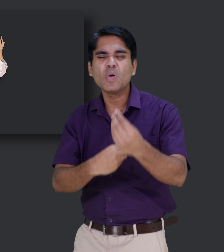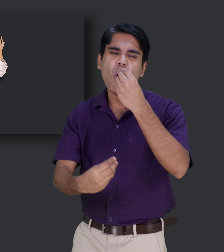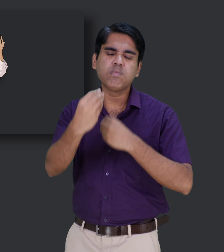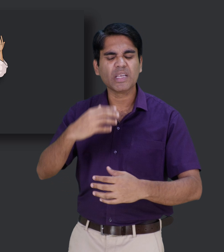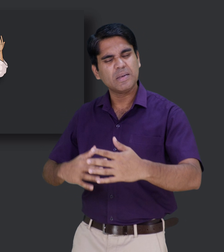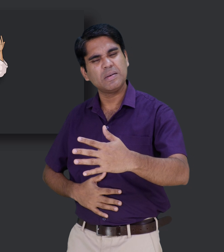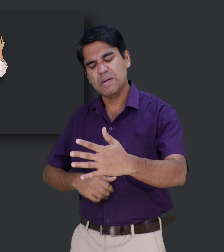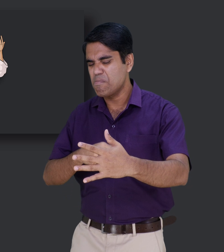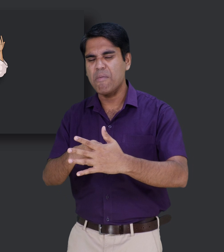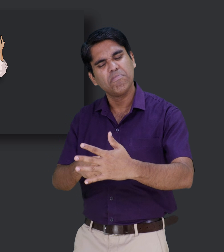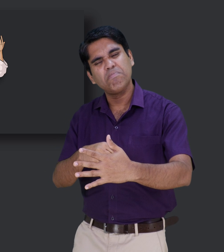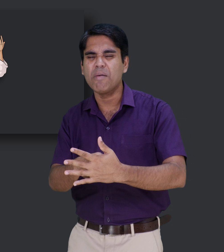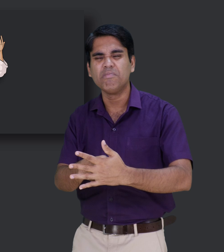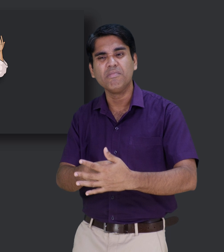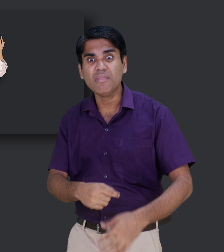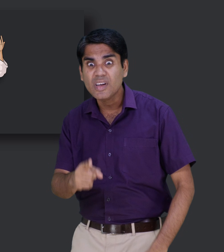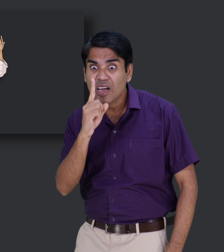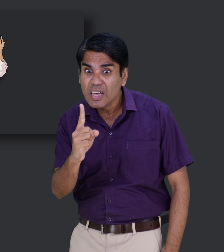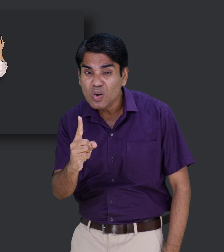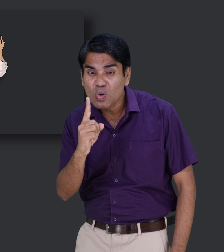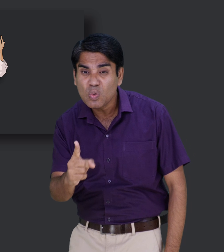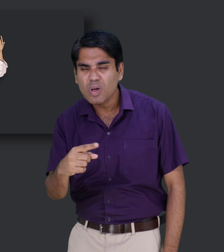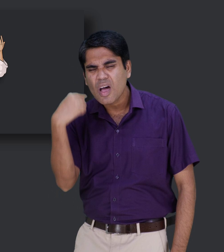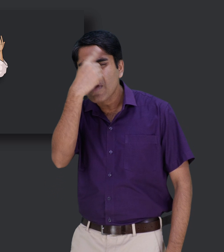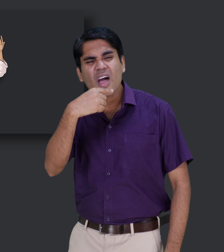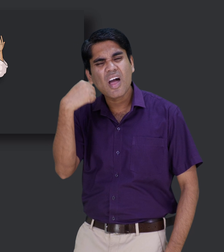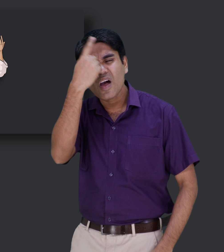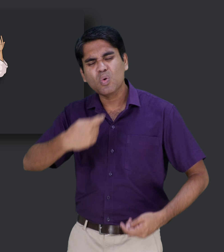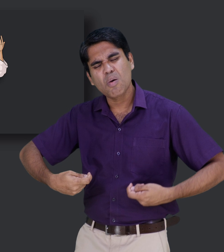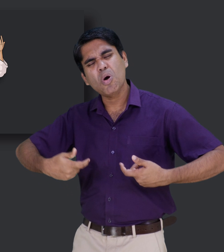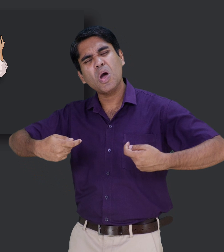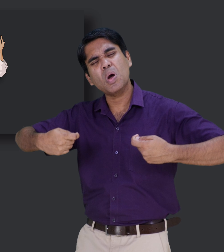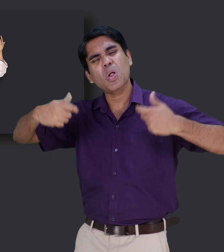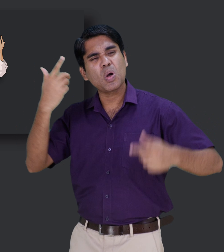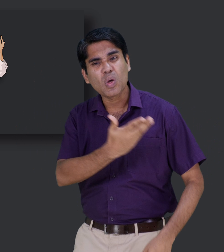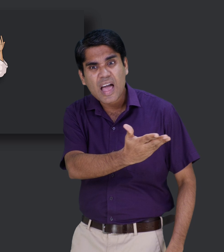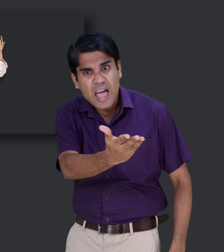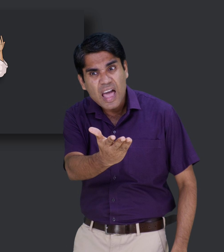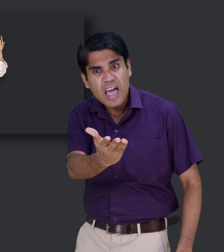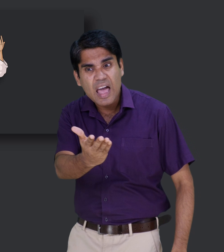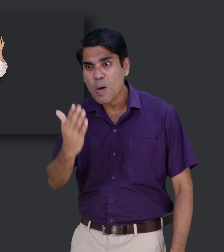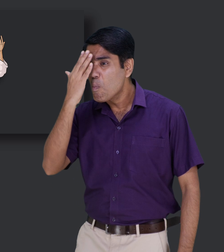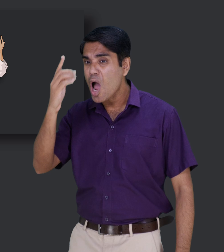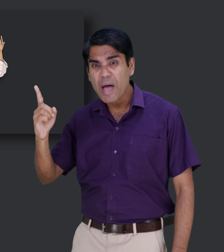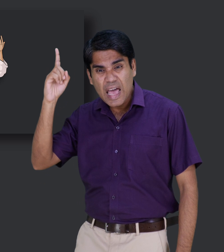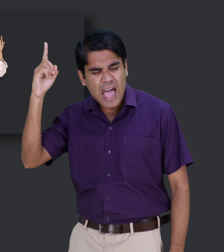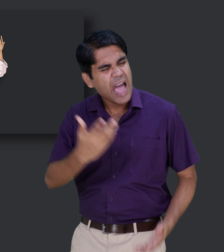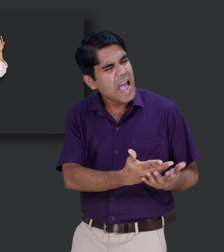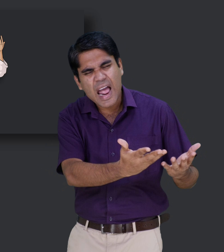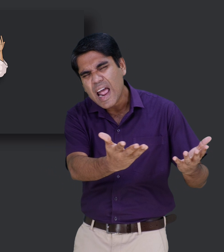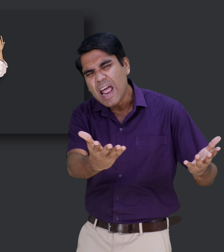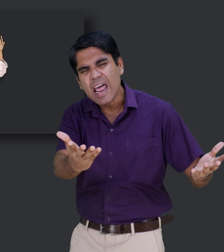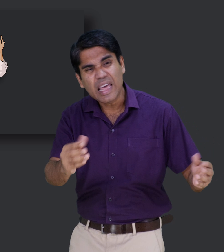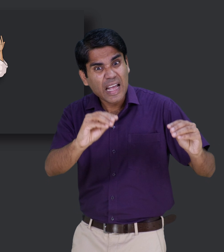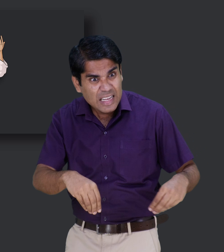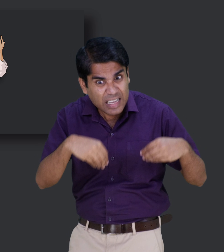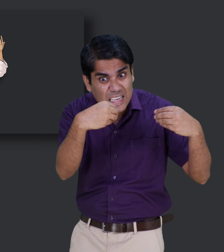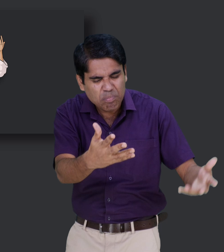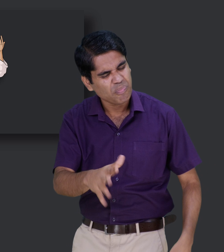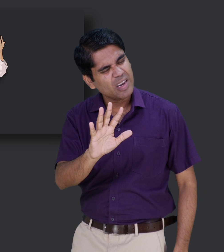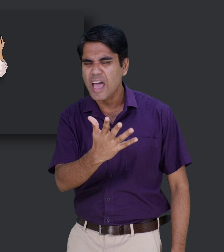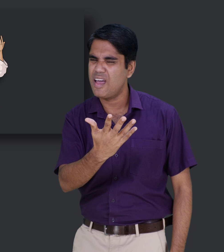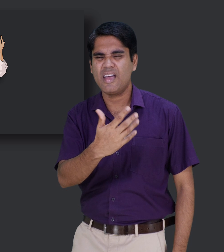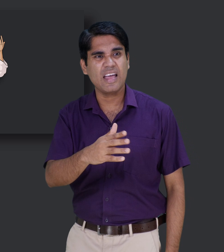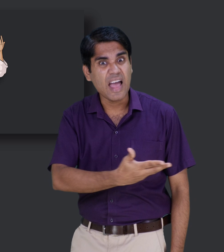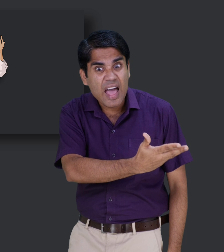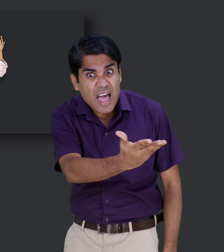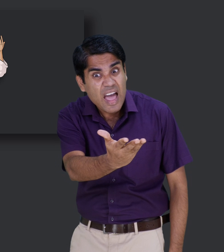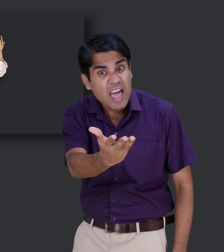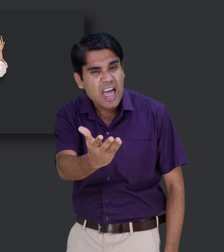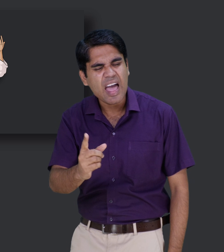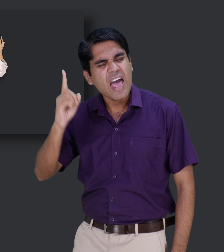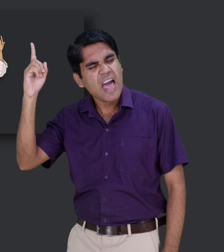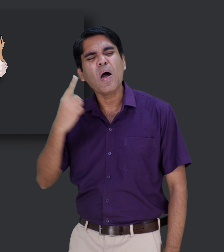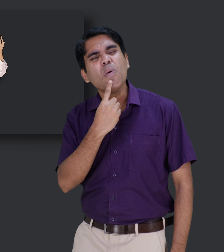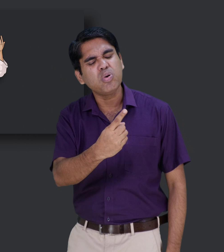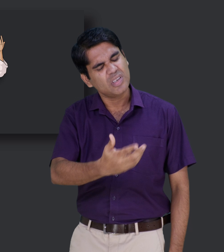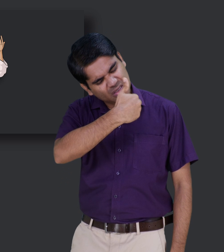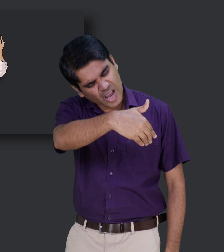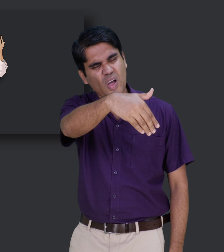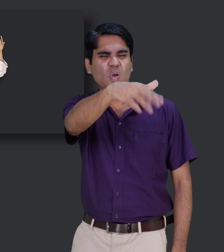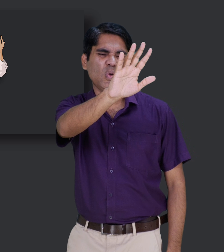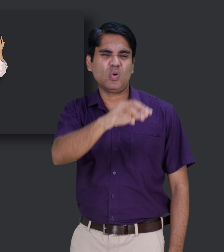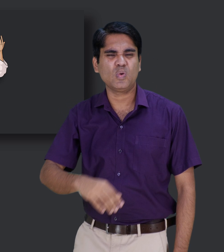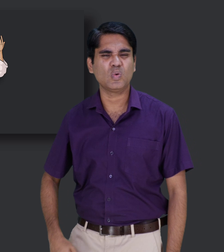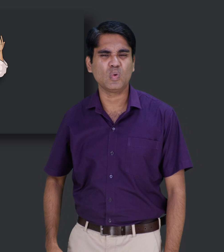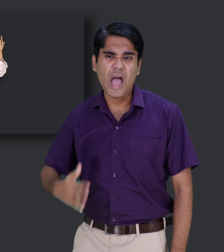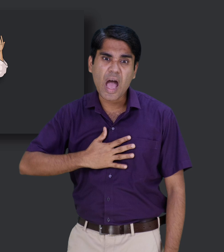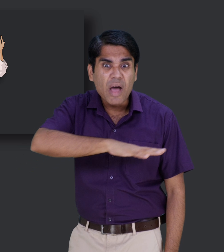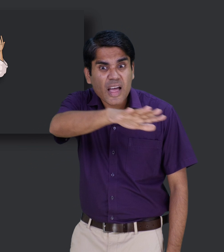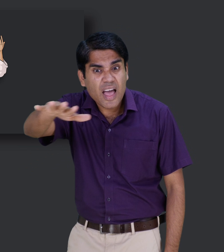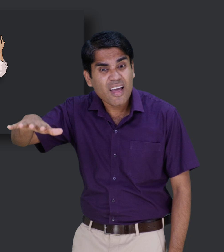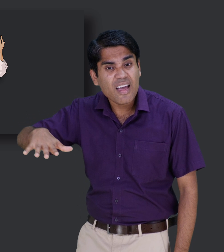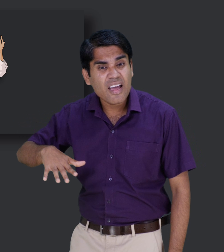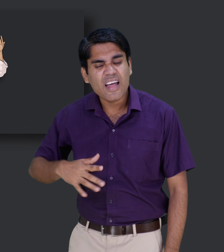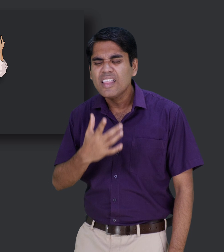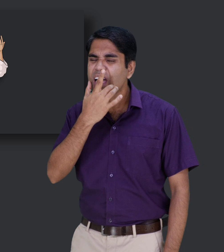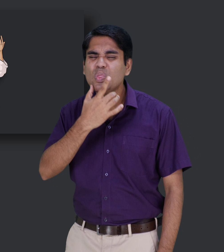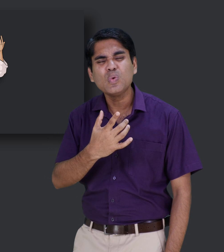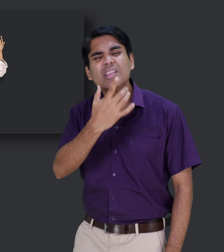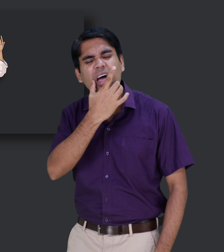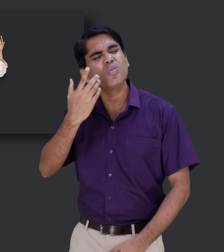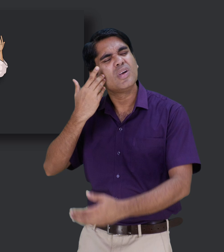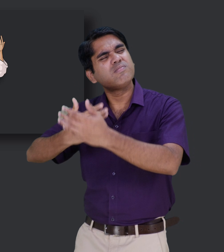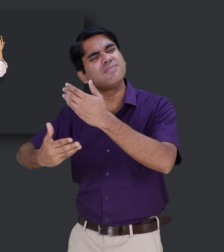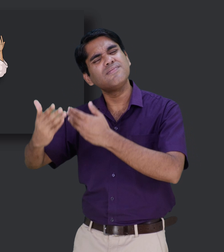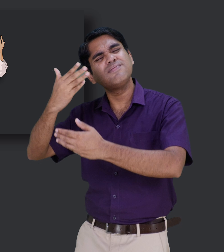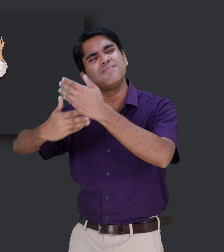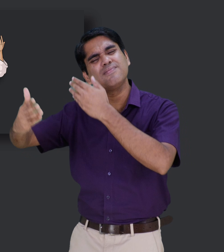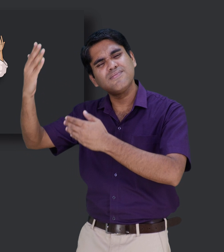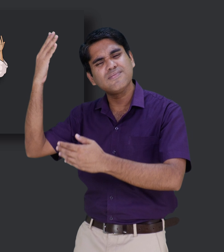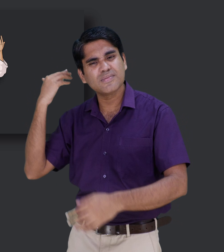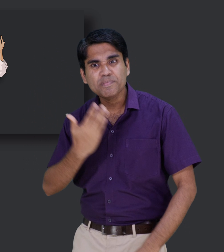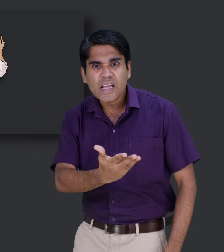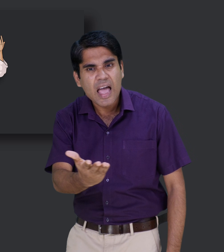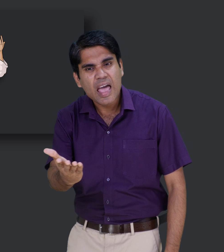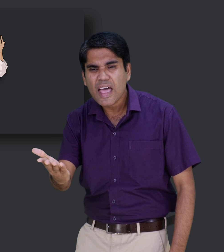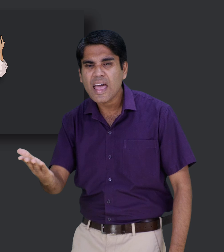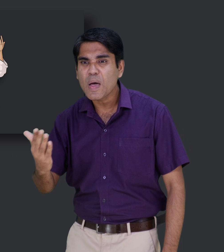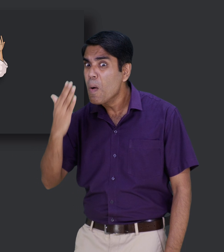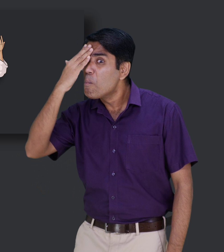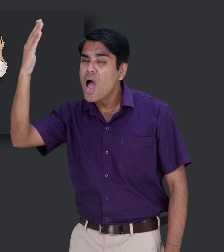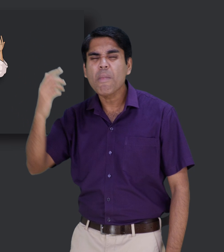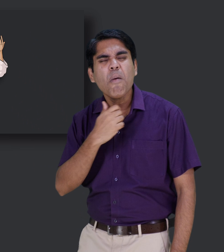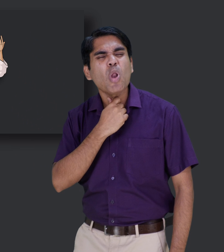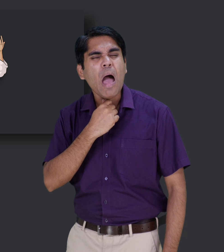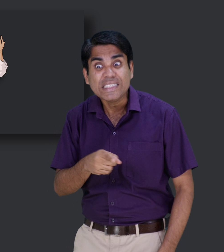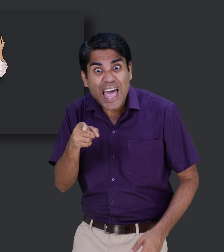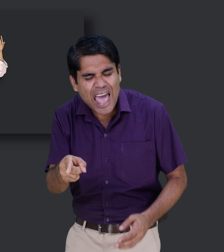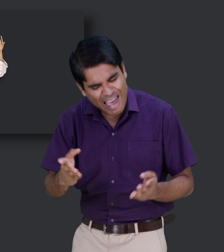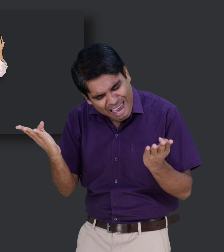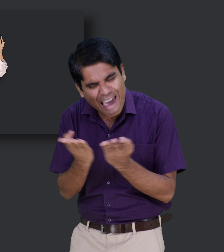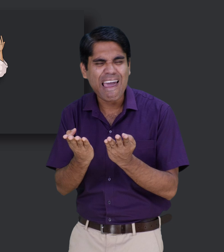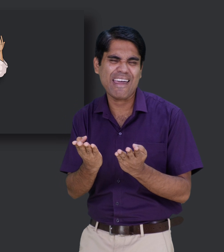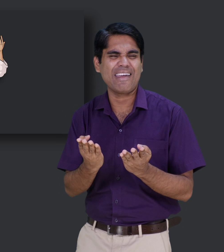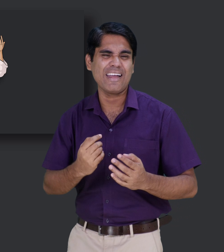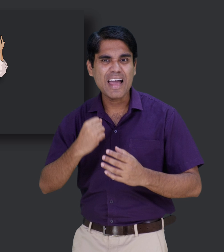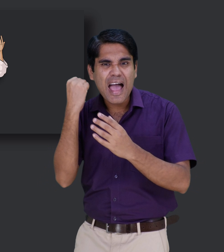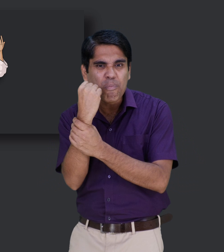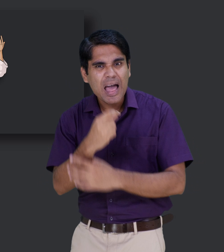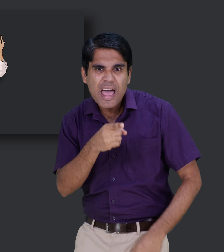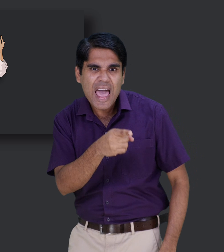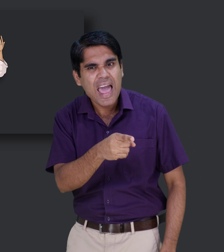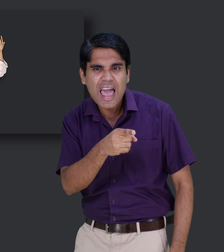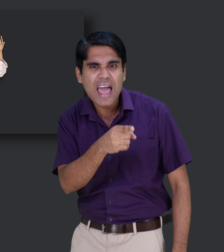He has filled the hungry with good things, but has sent the rich away empty.